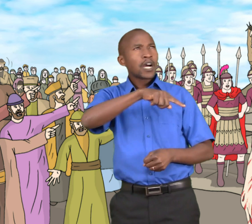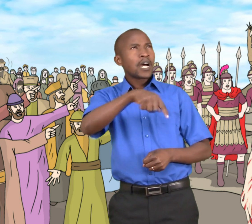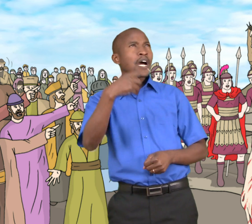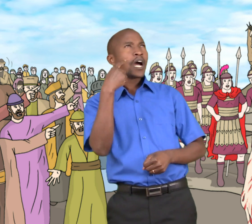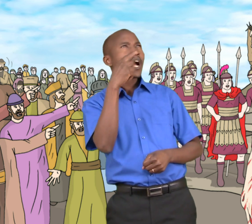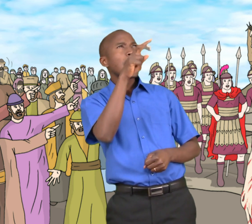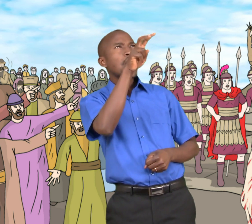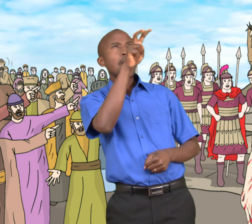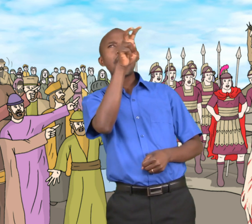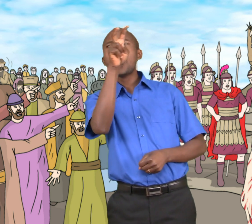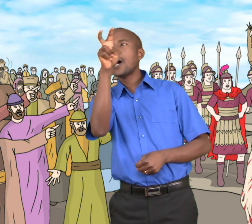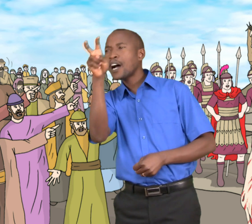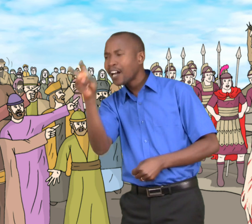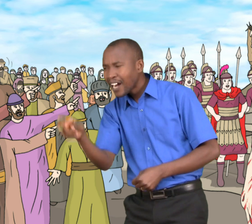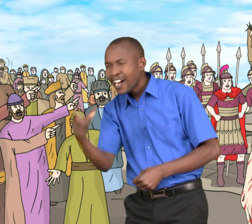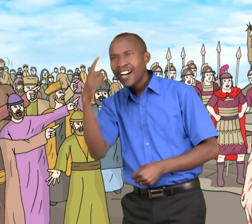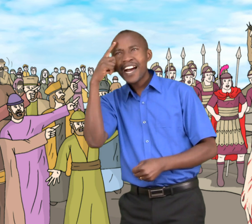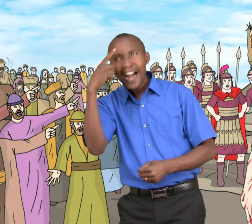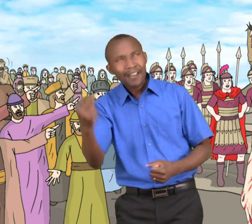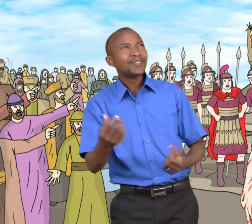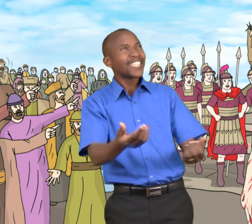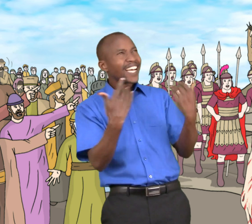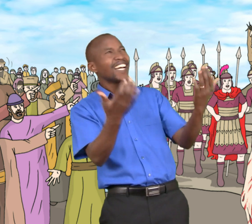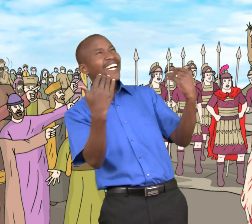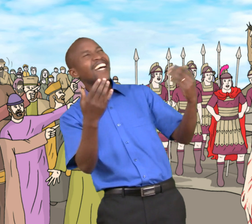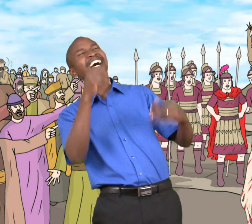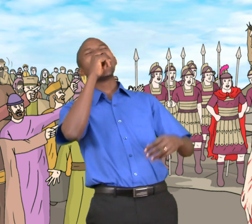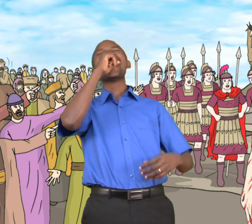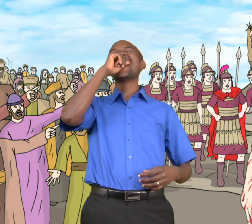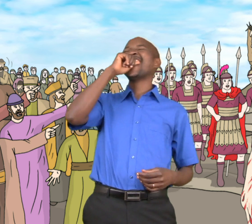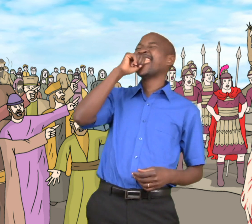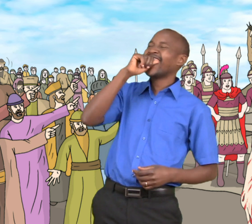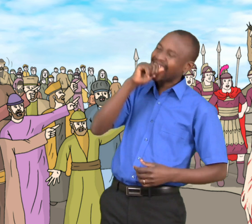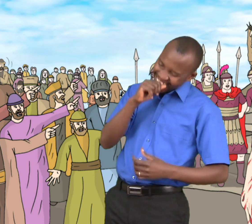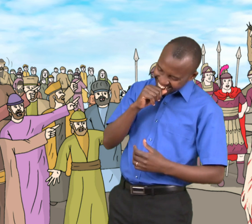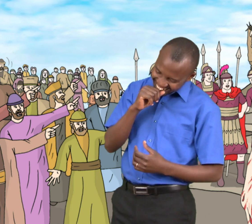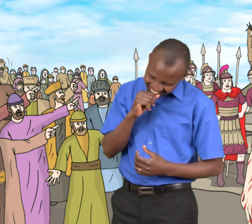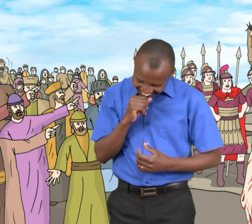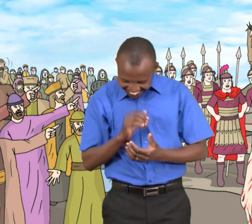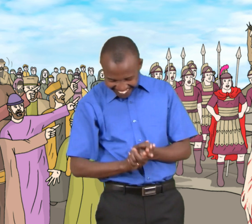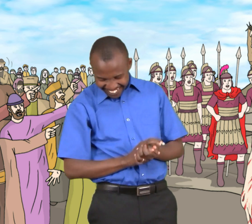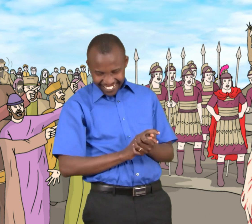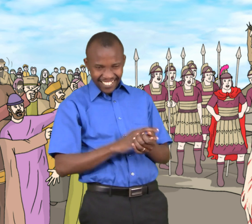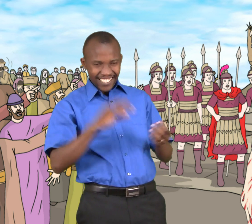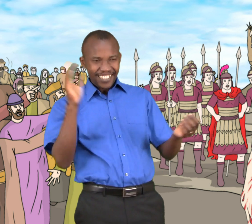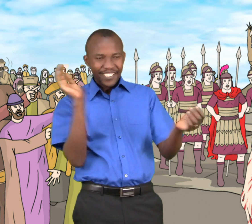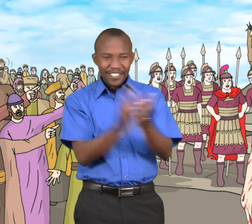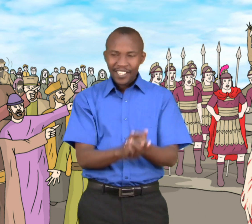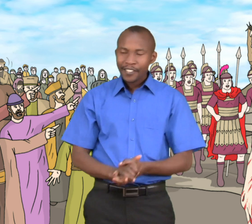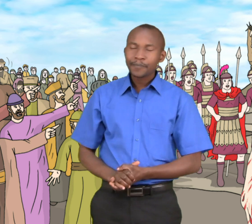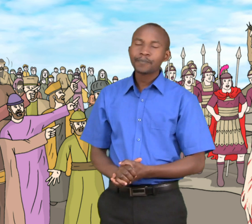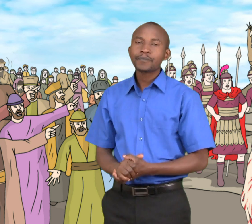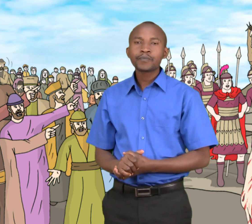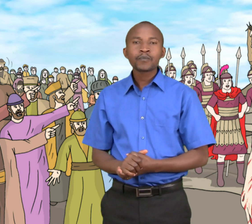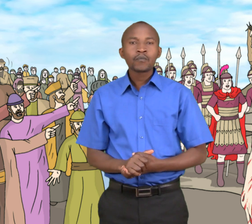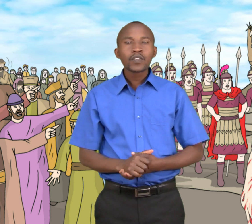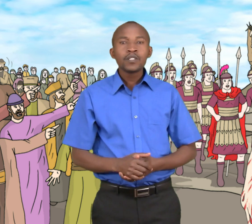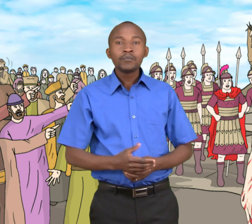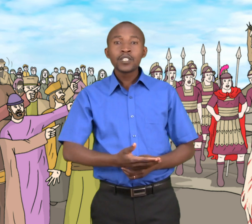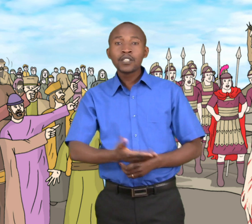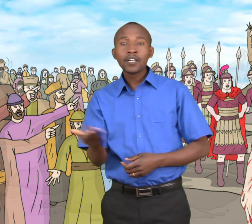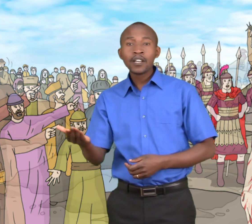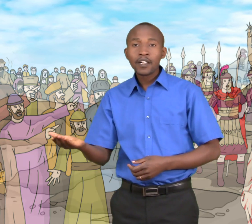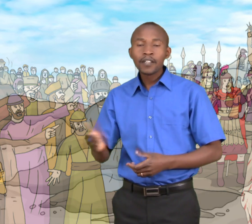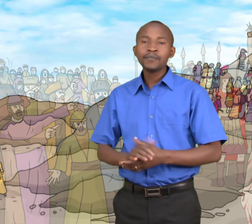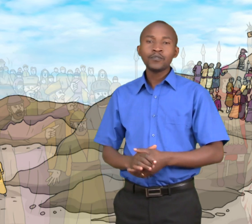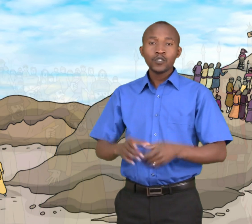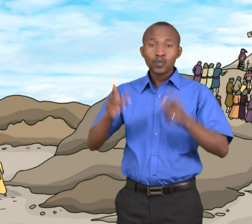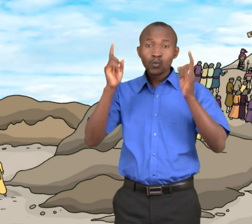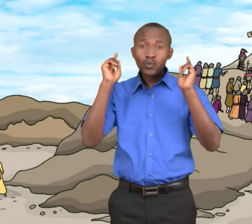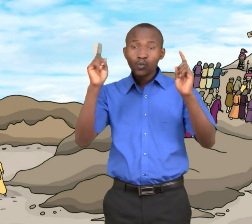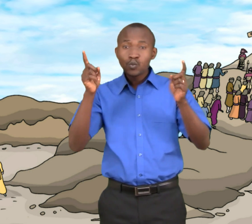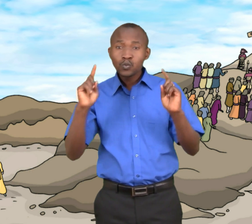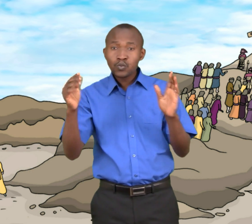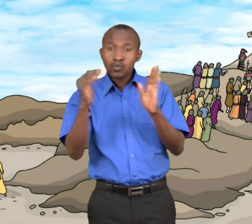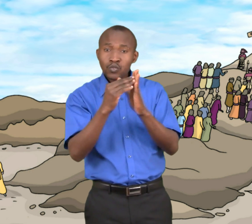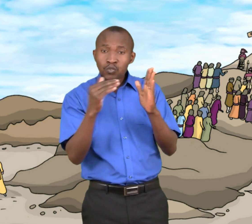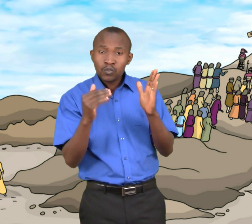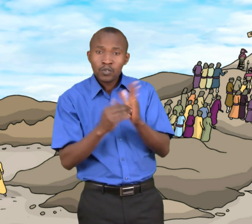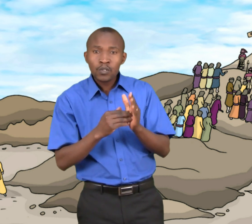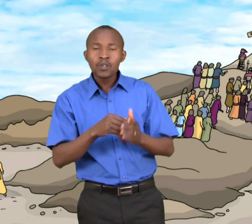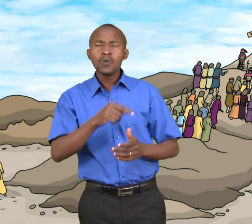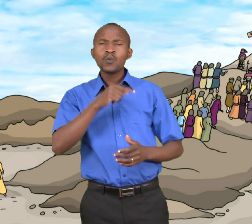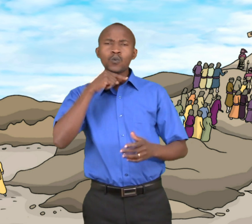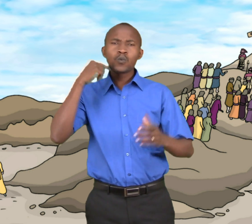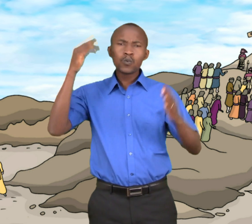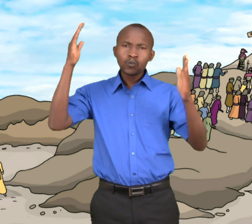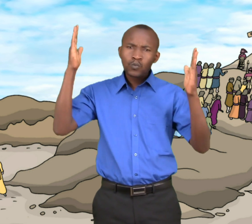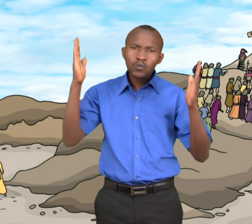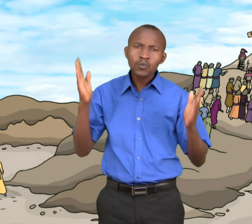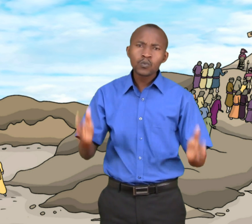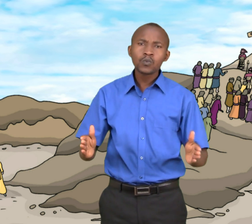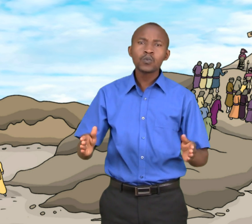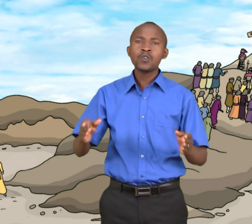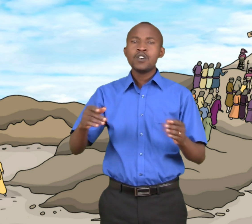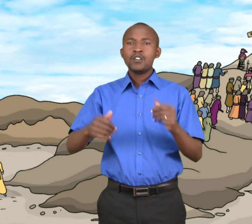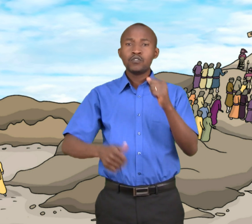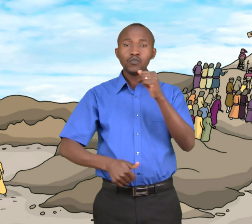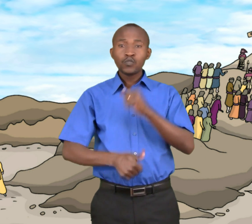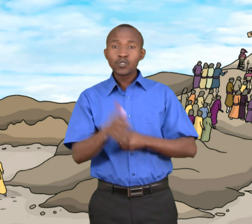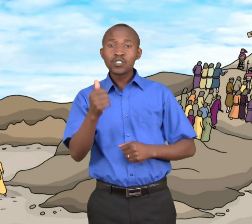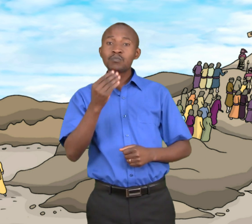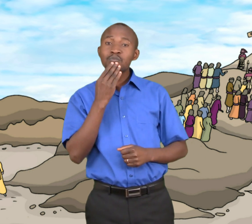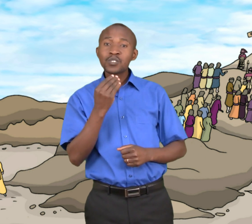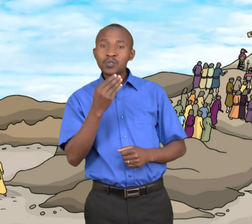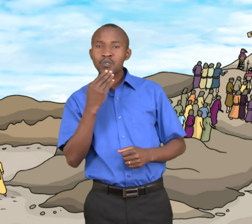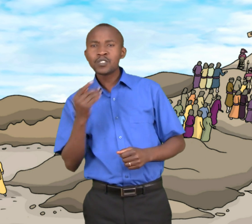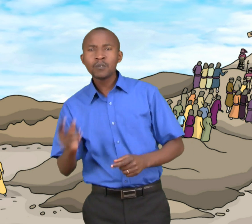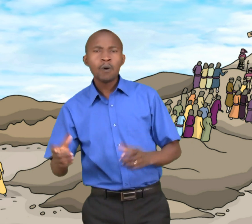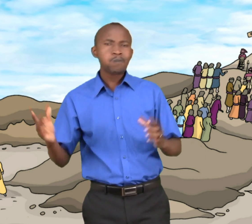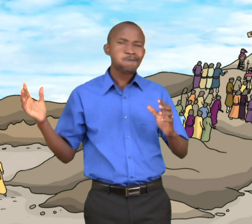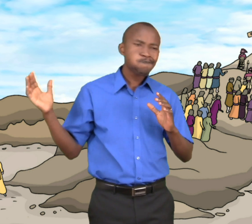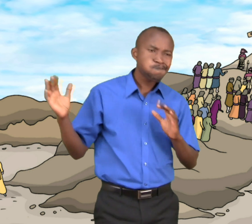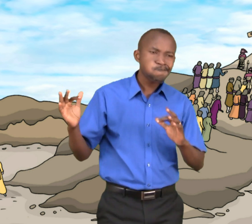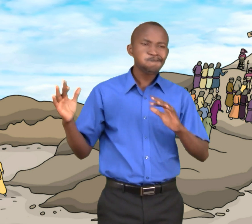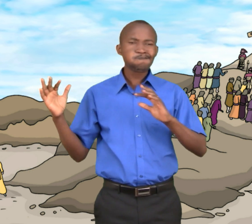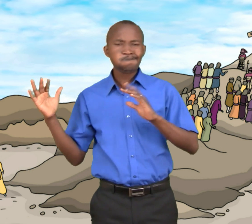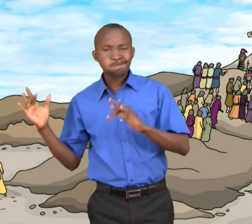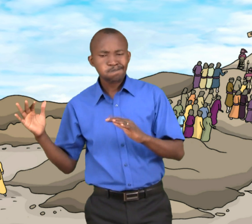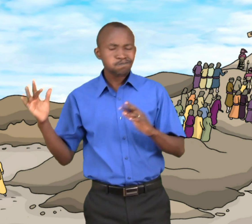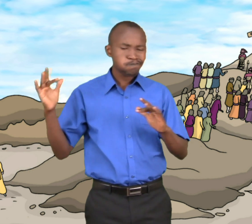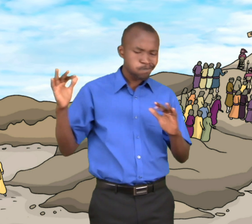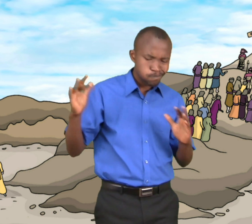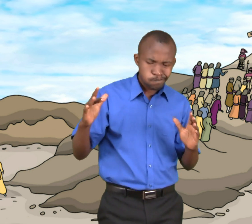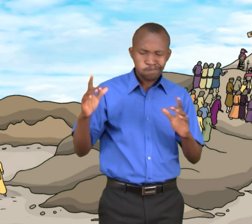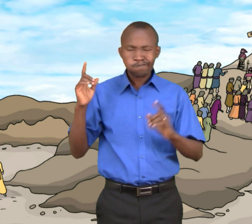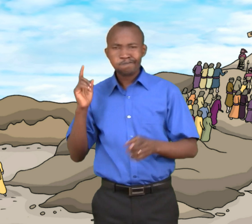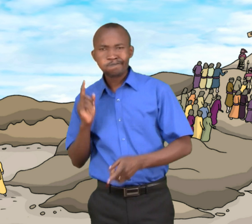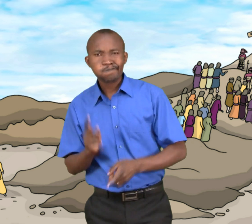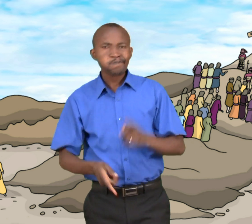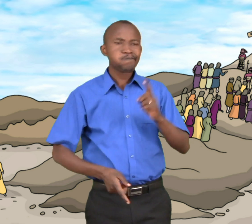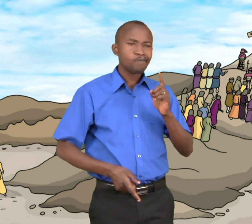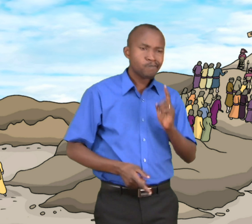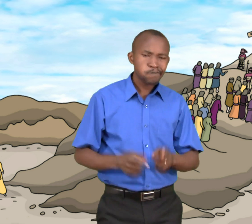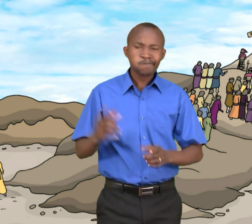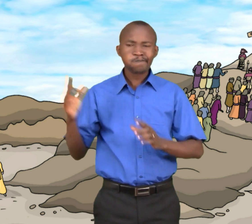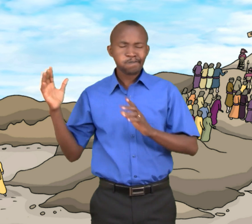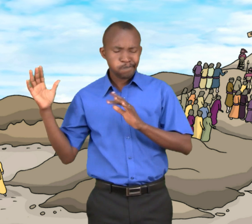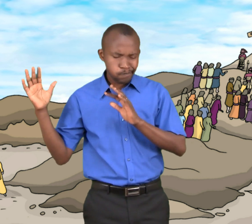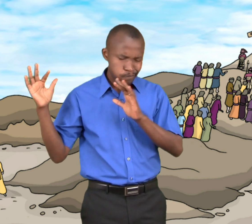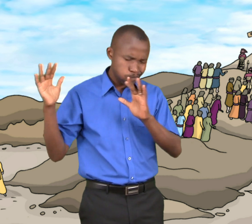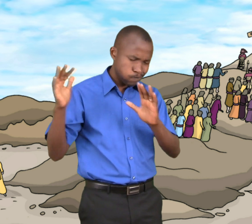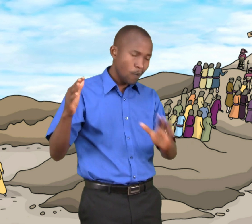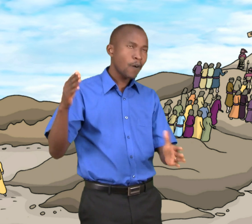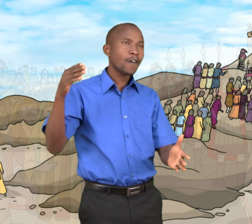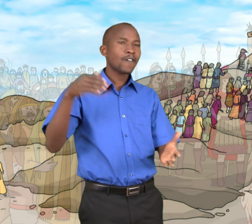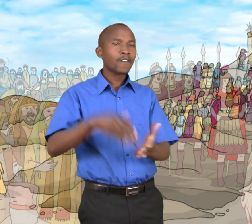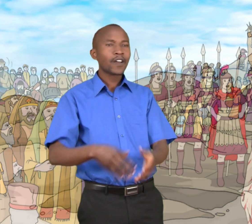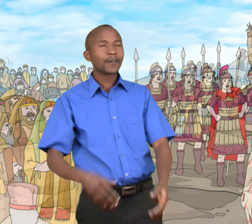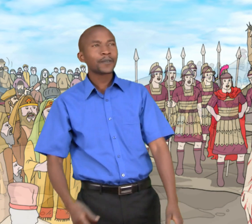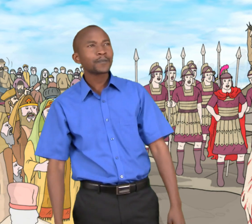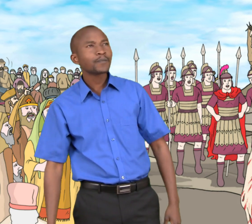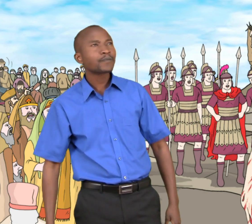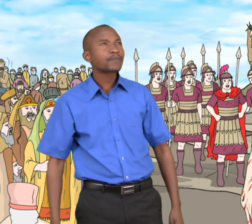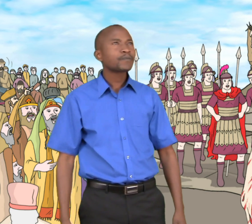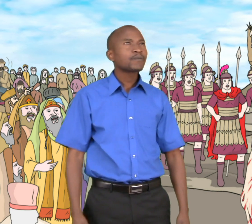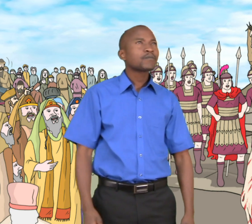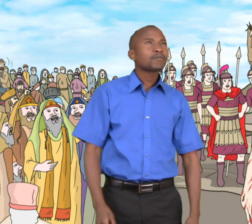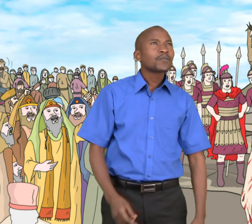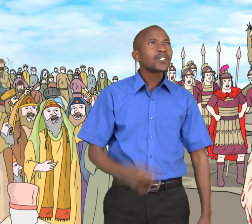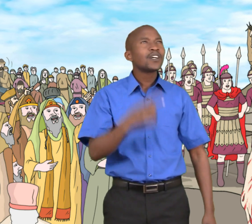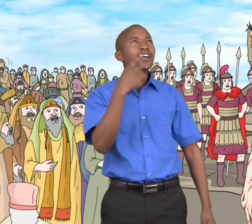If You are the Son of God, come down from the cross!”